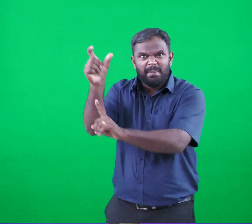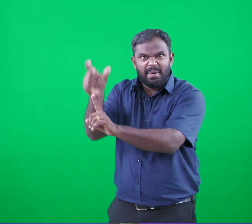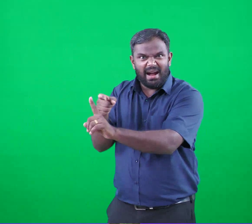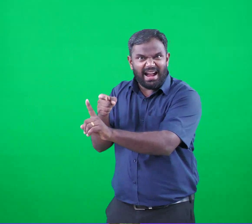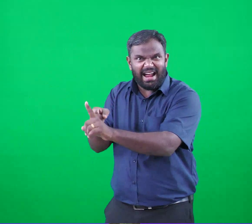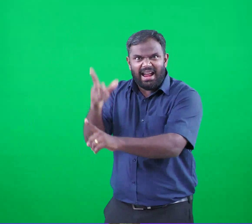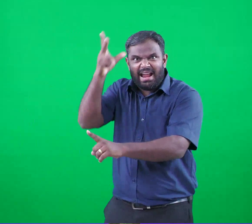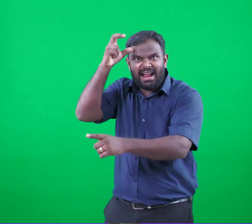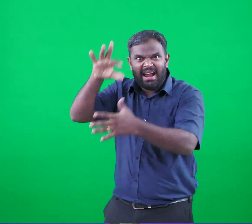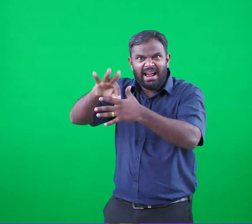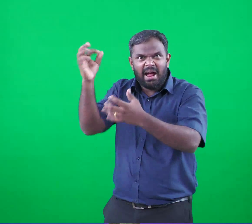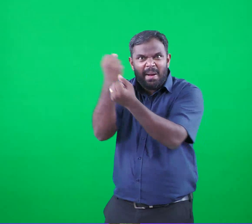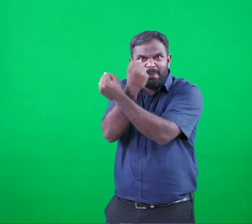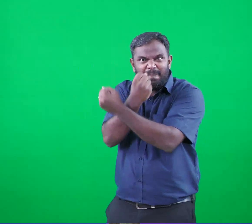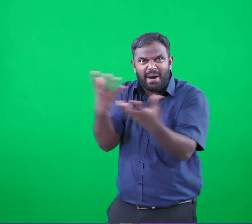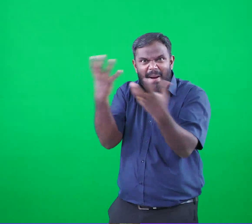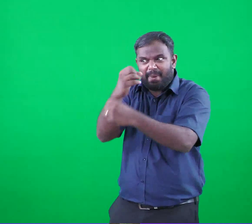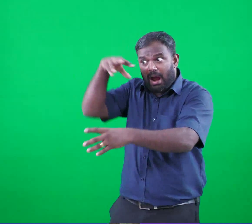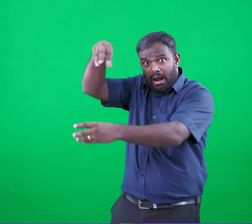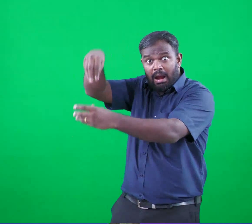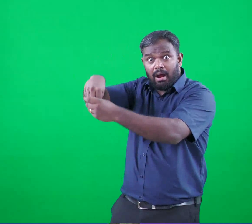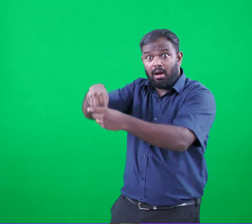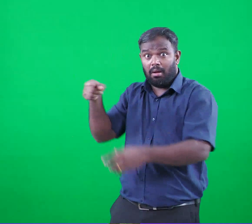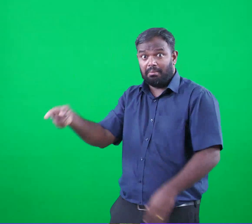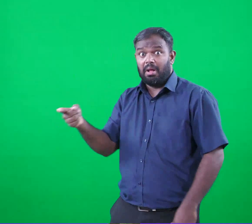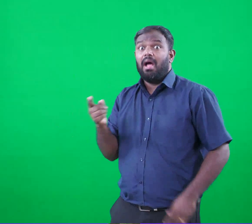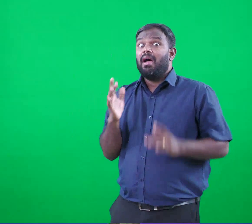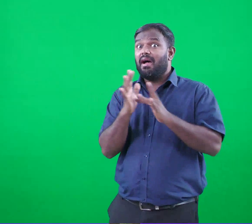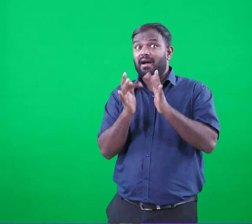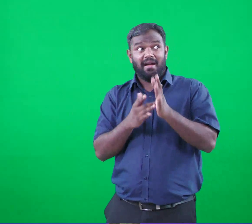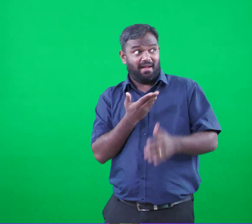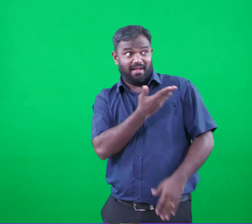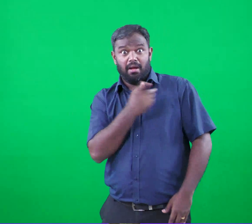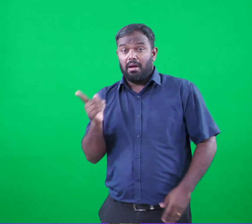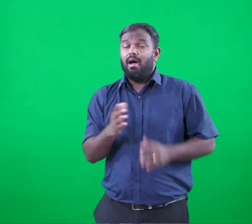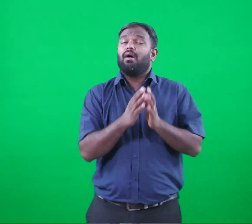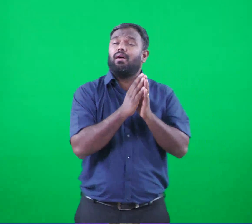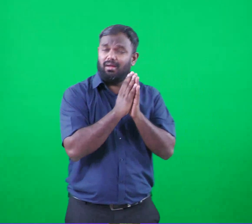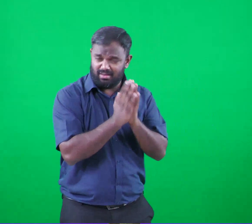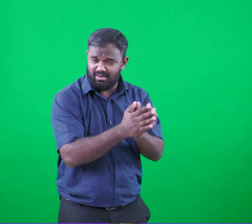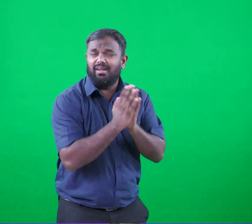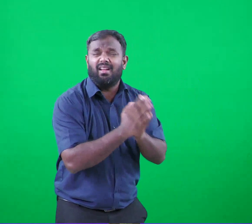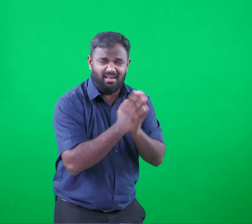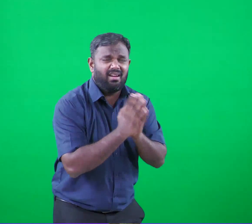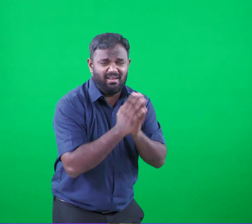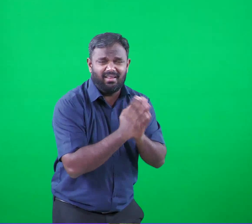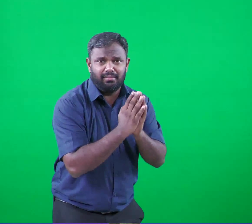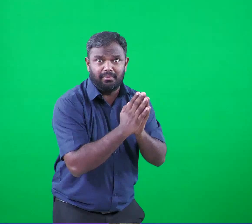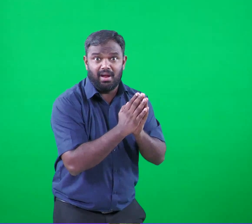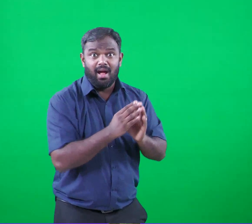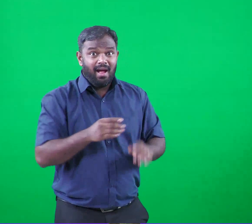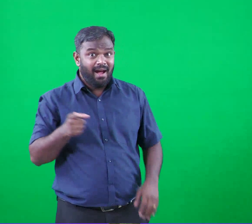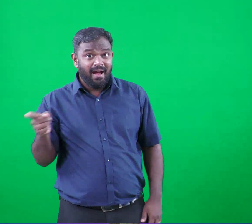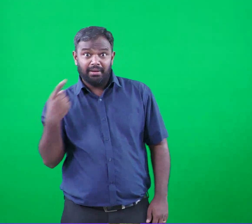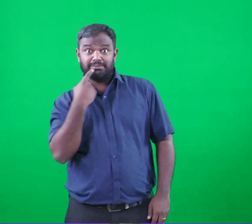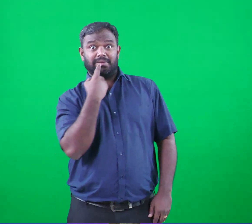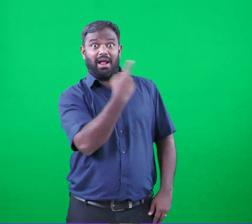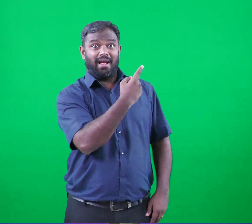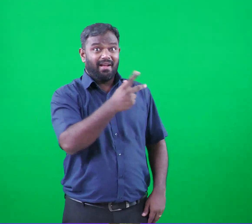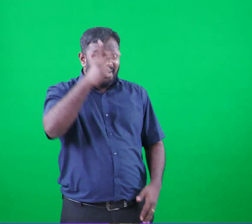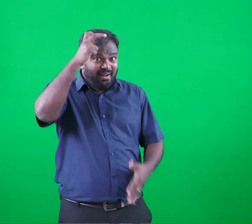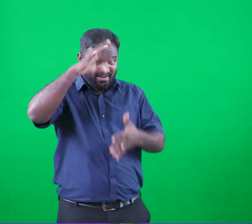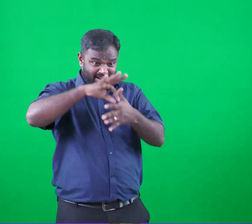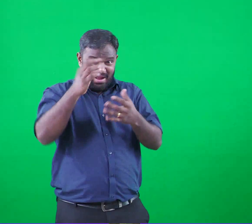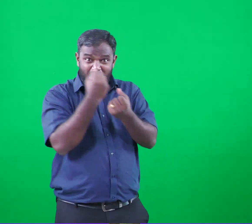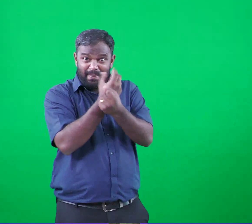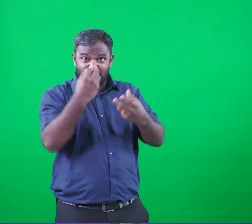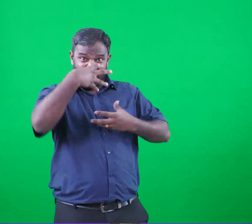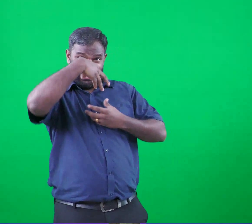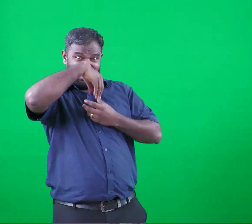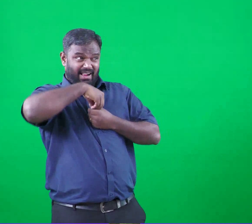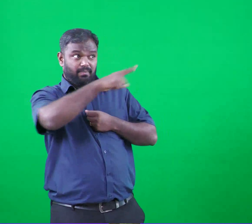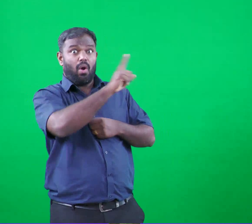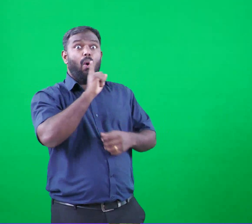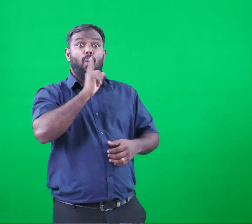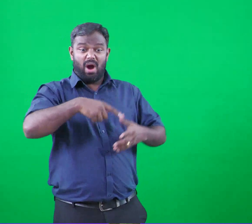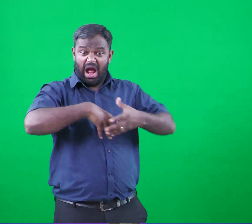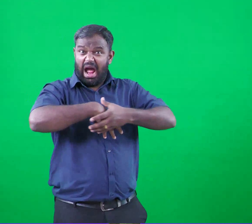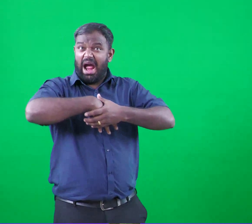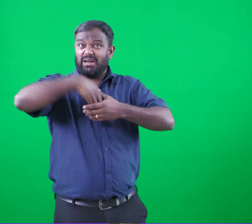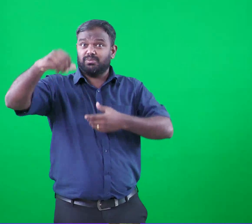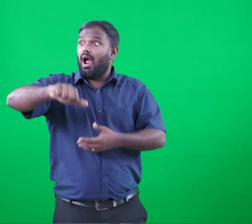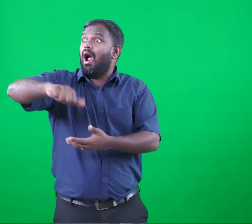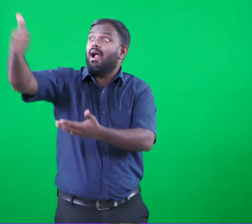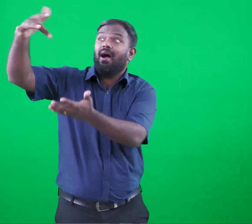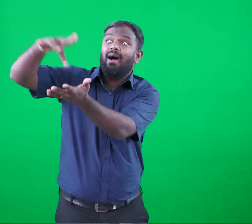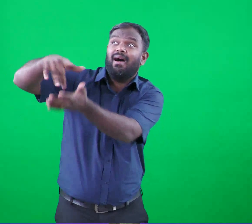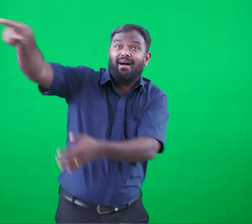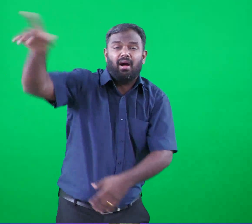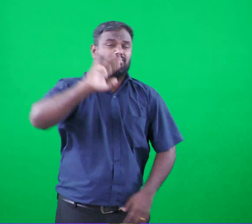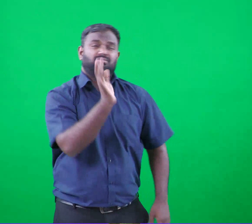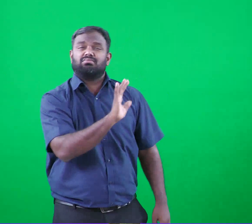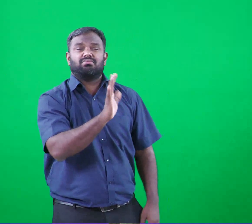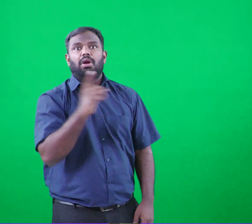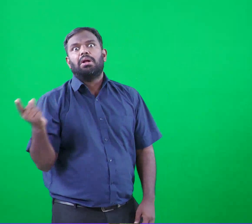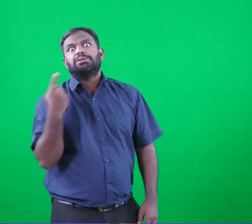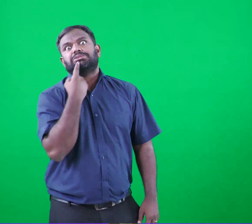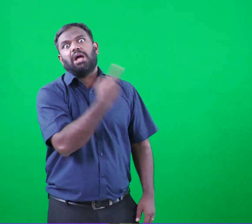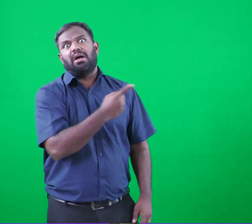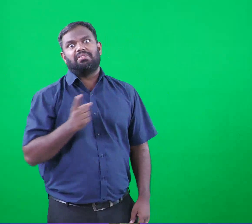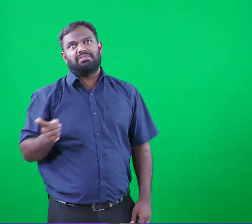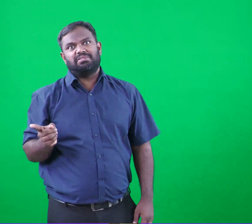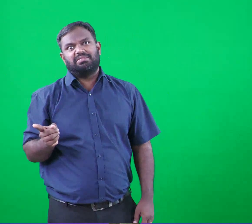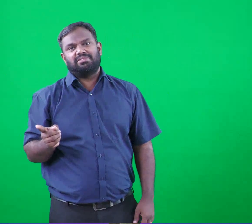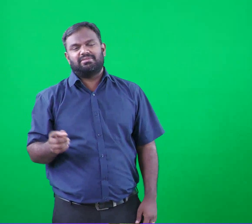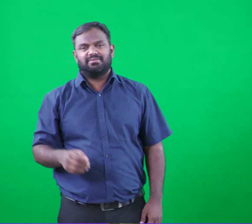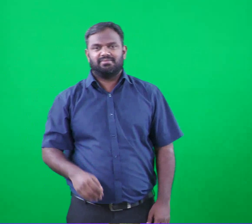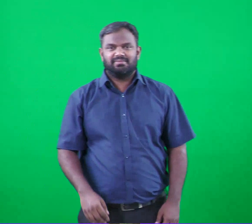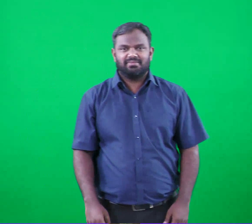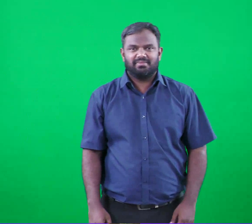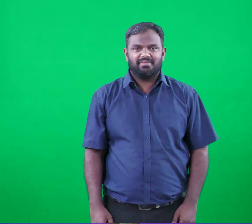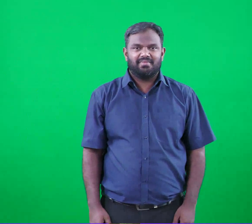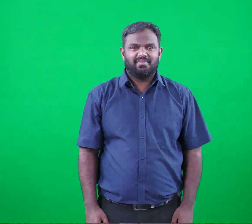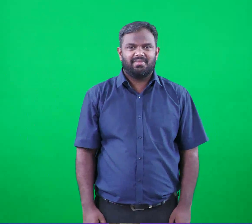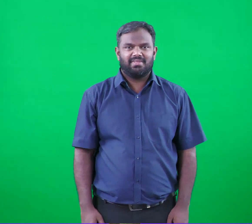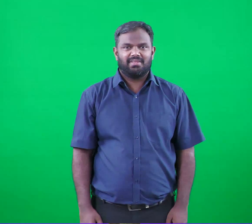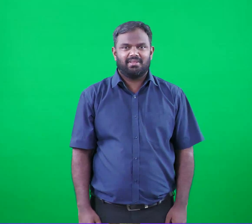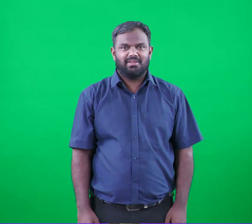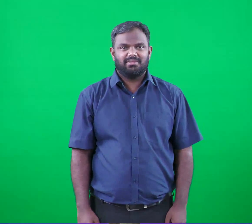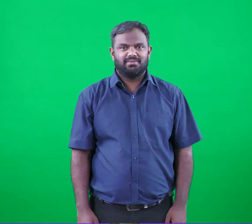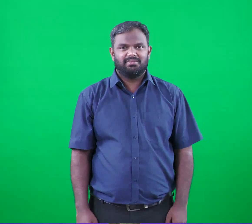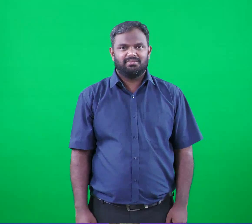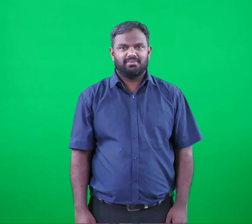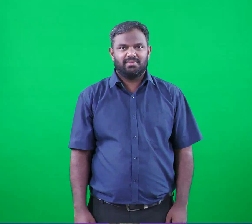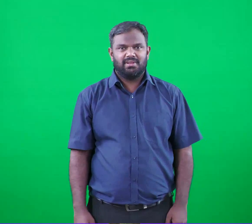And he begged Jesus repeatedly not to send them out of that region.